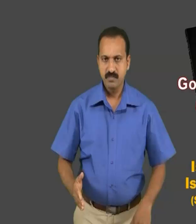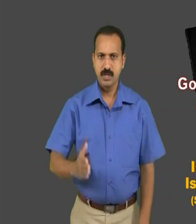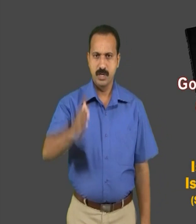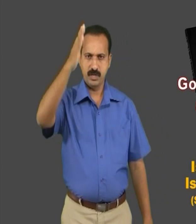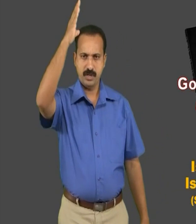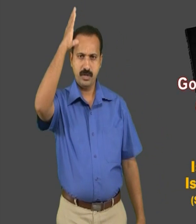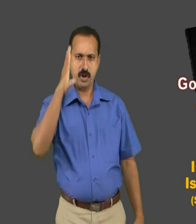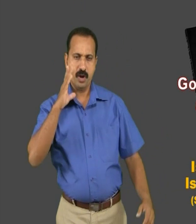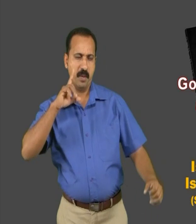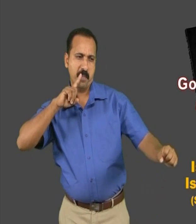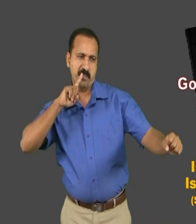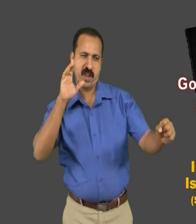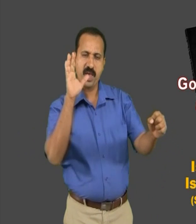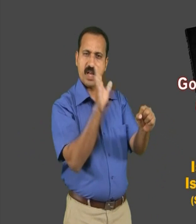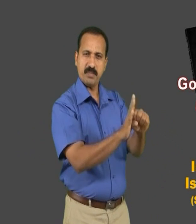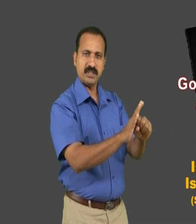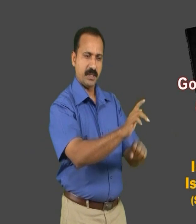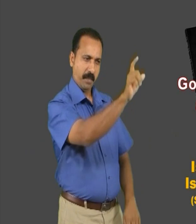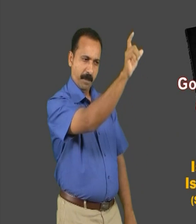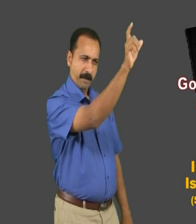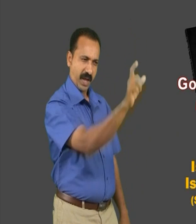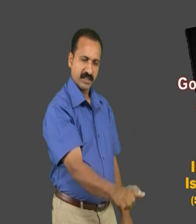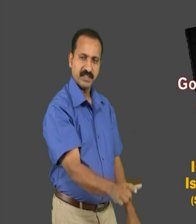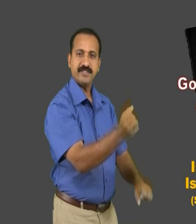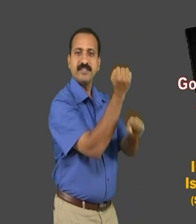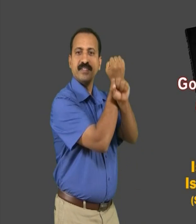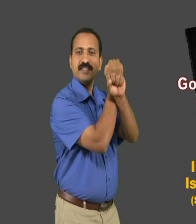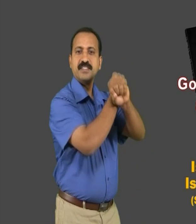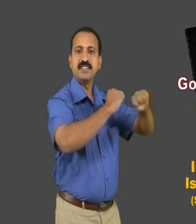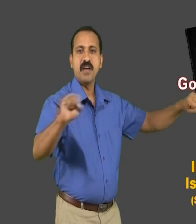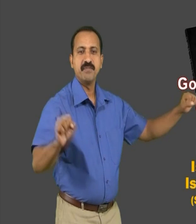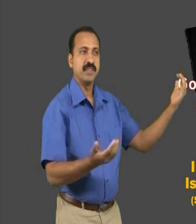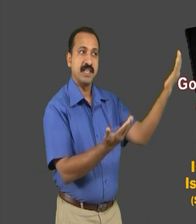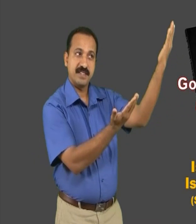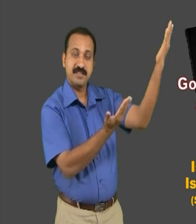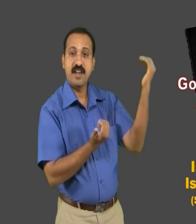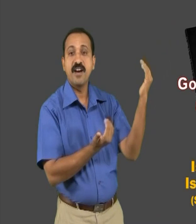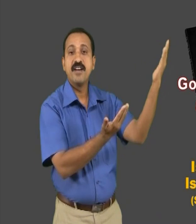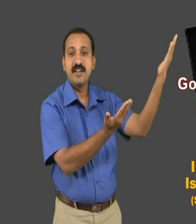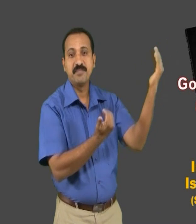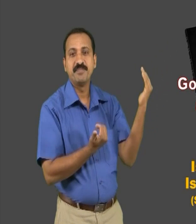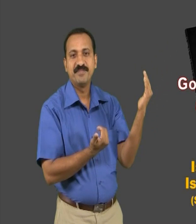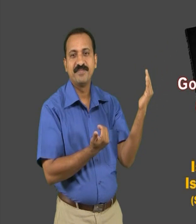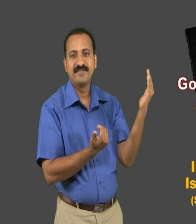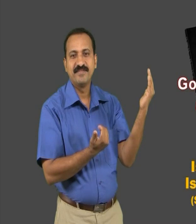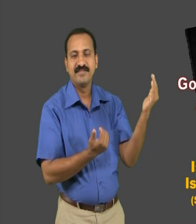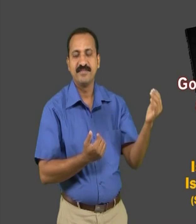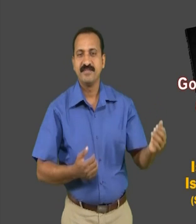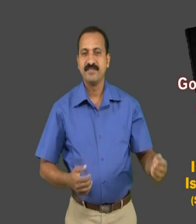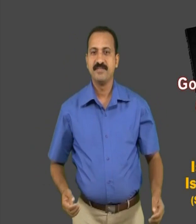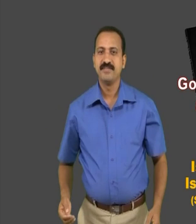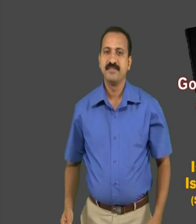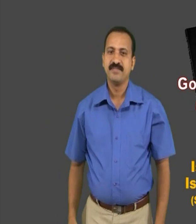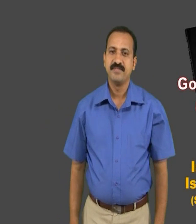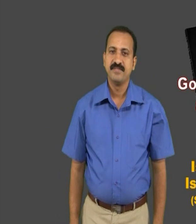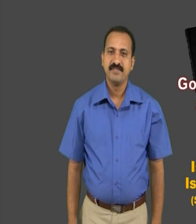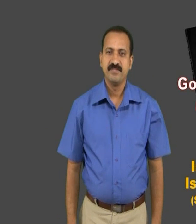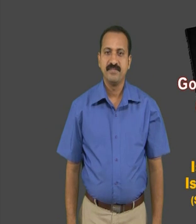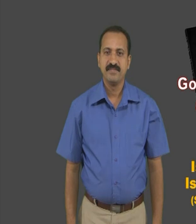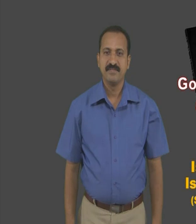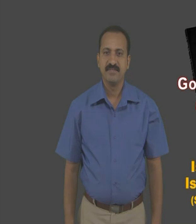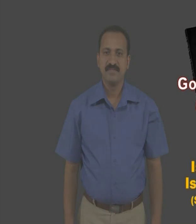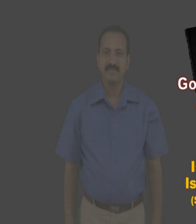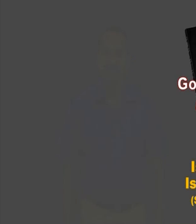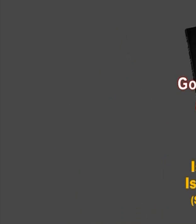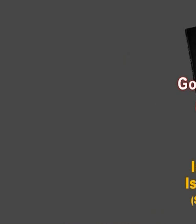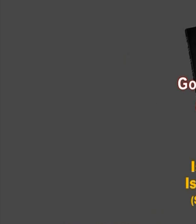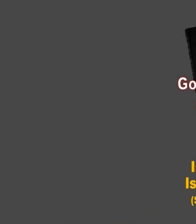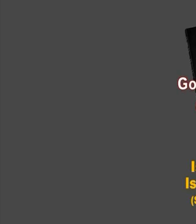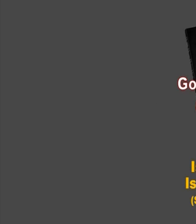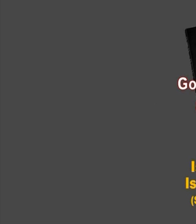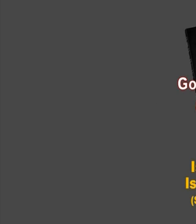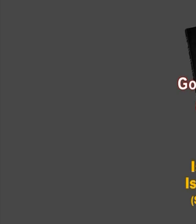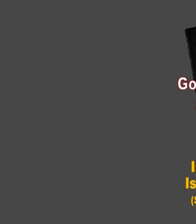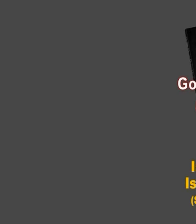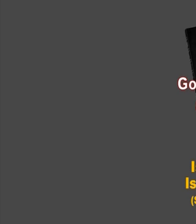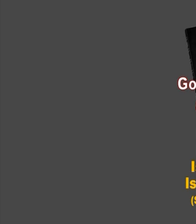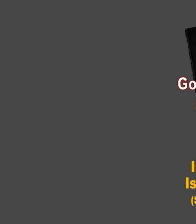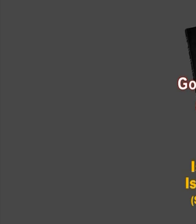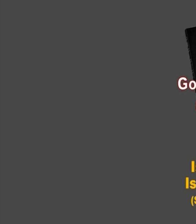God promises a saviour